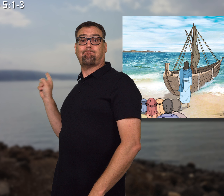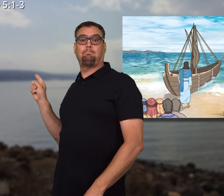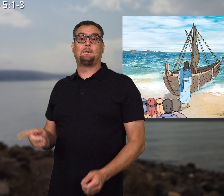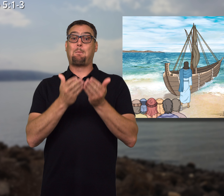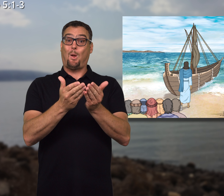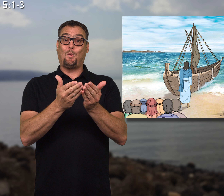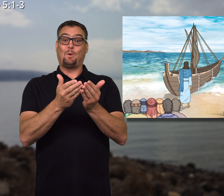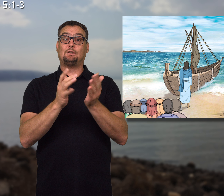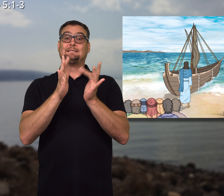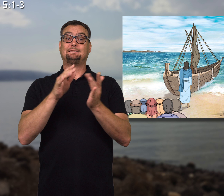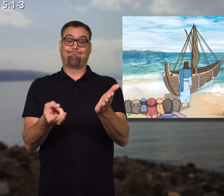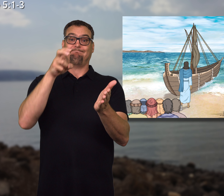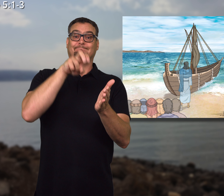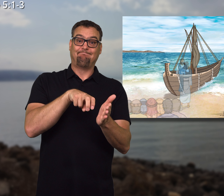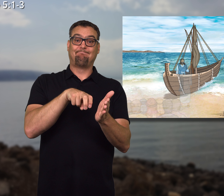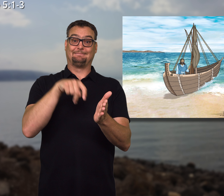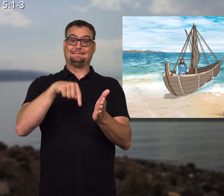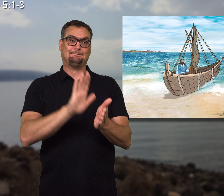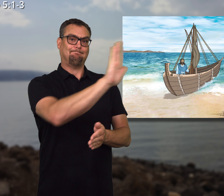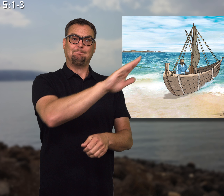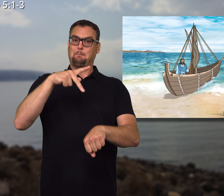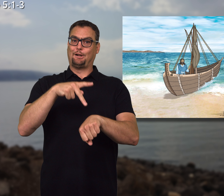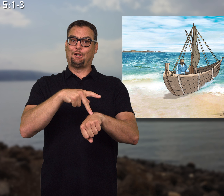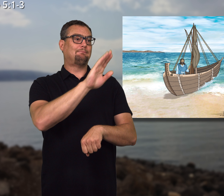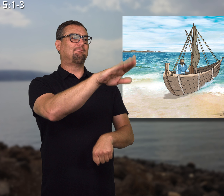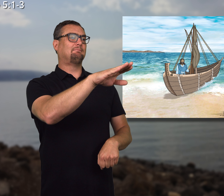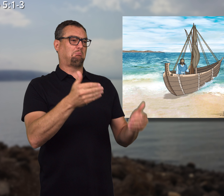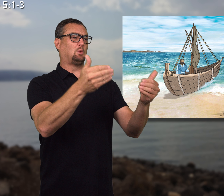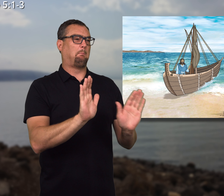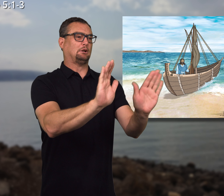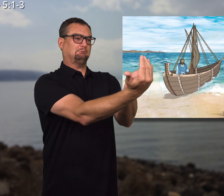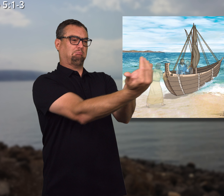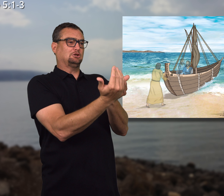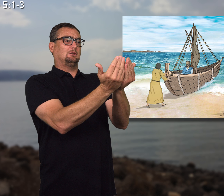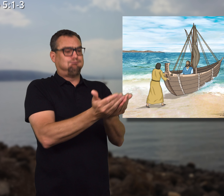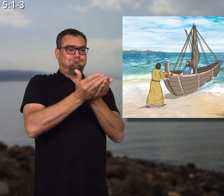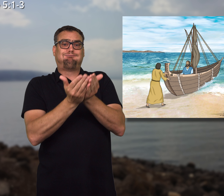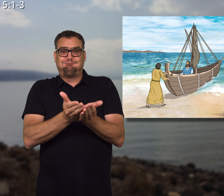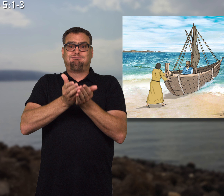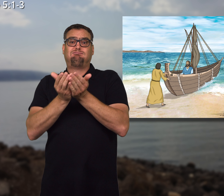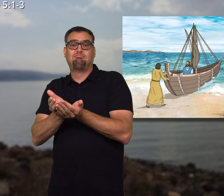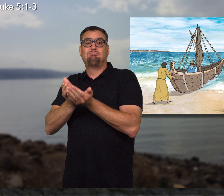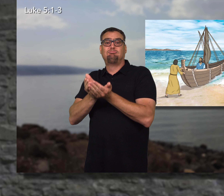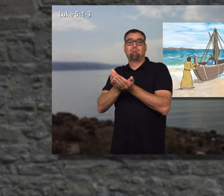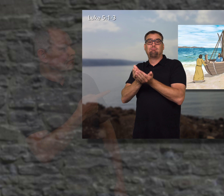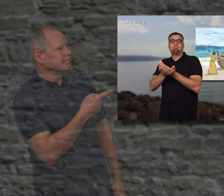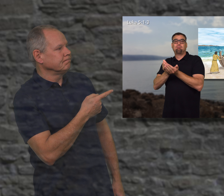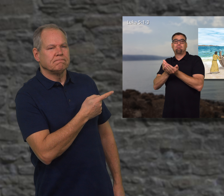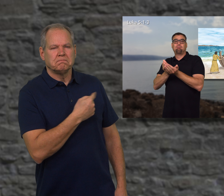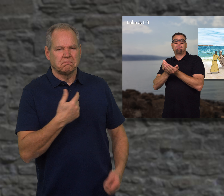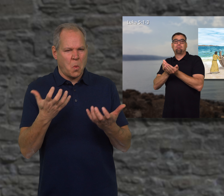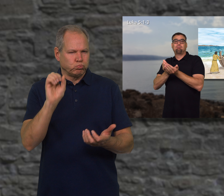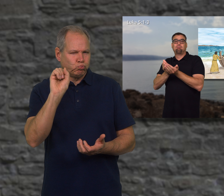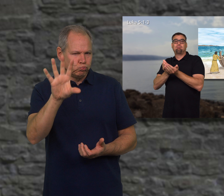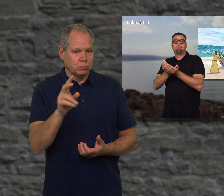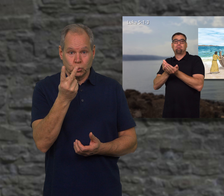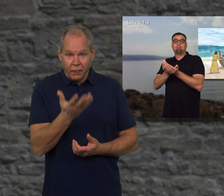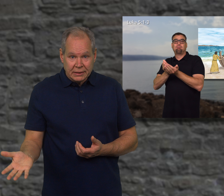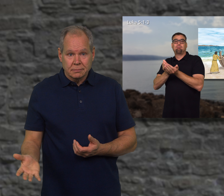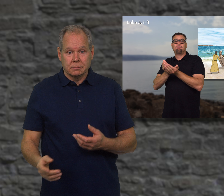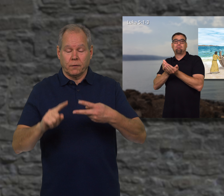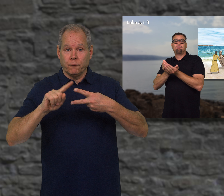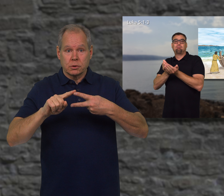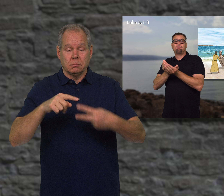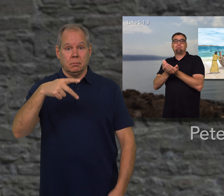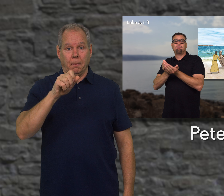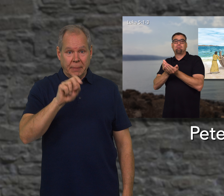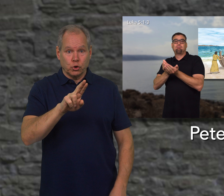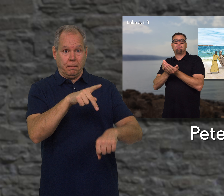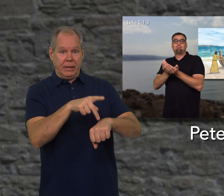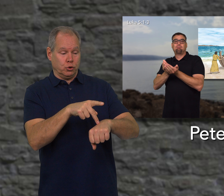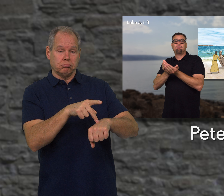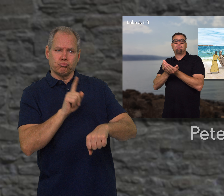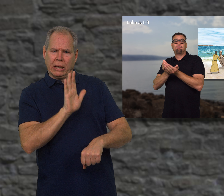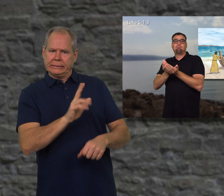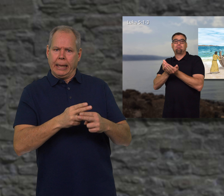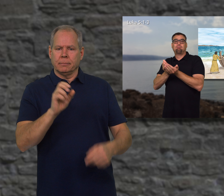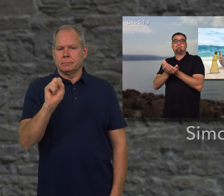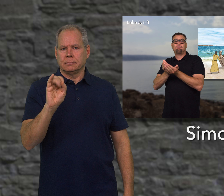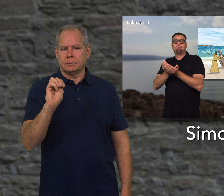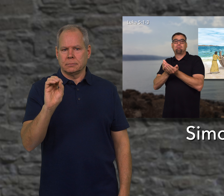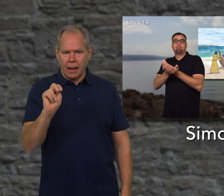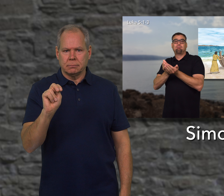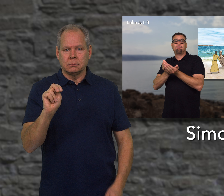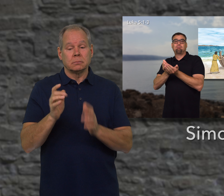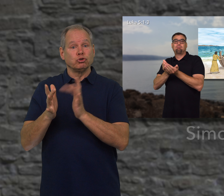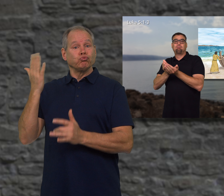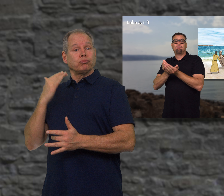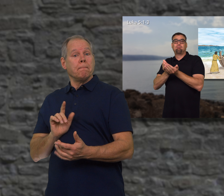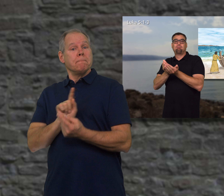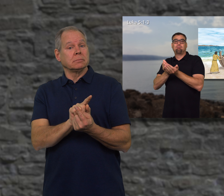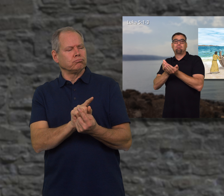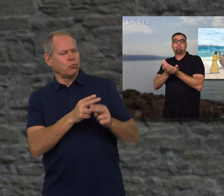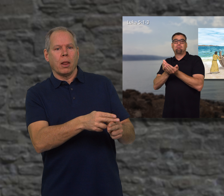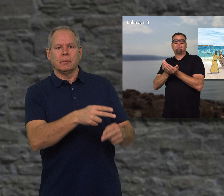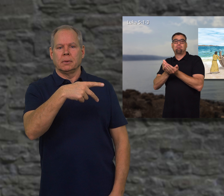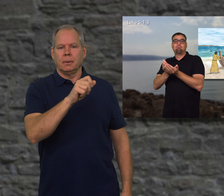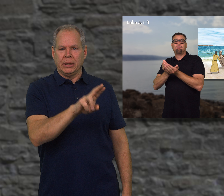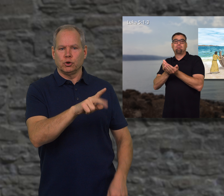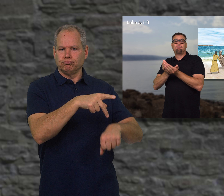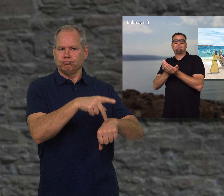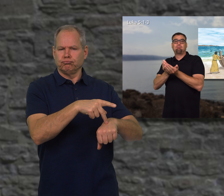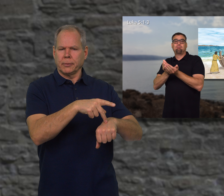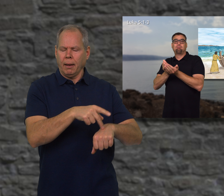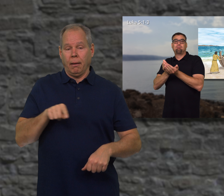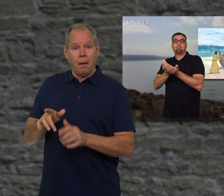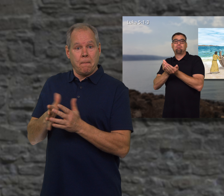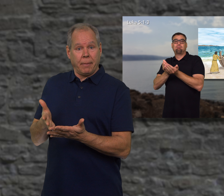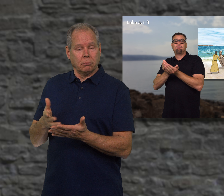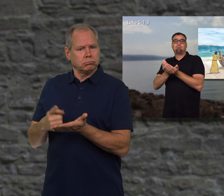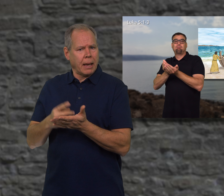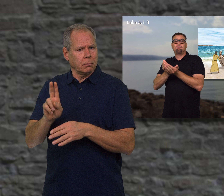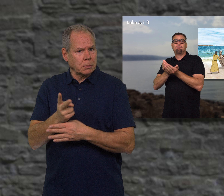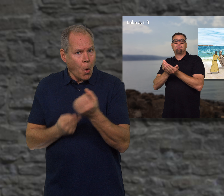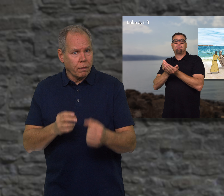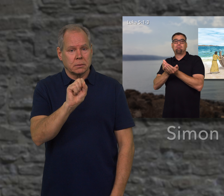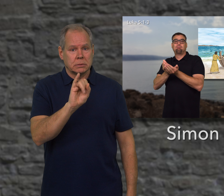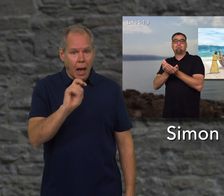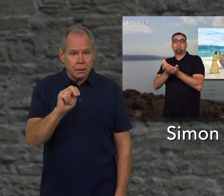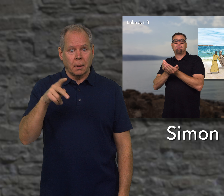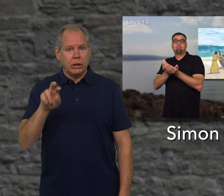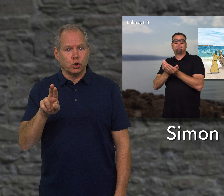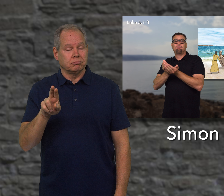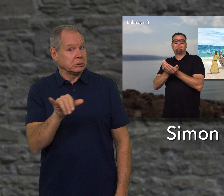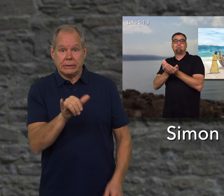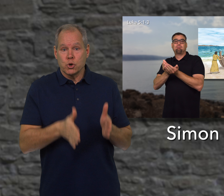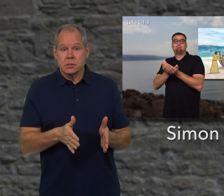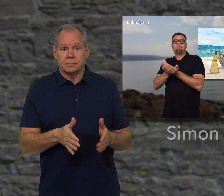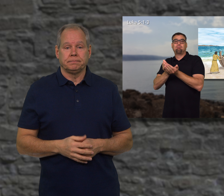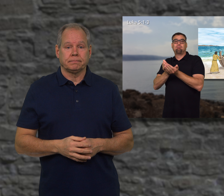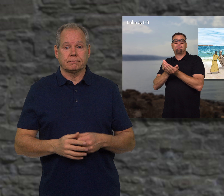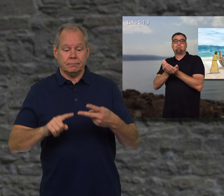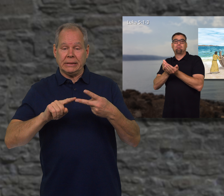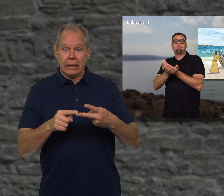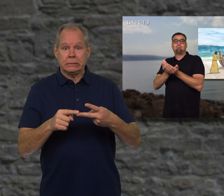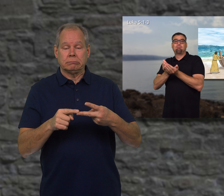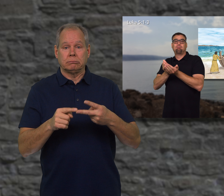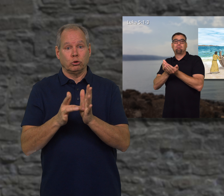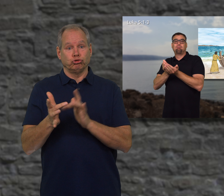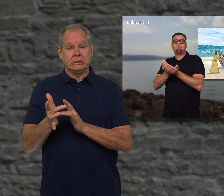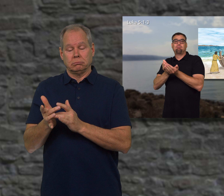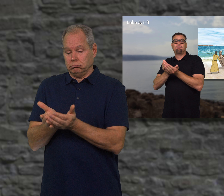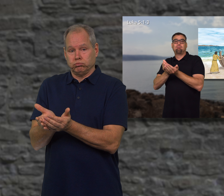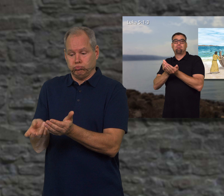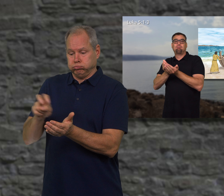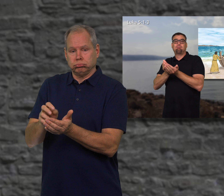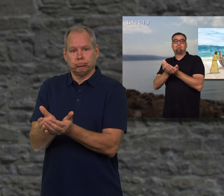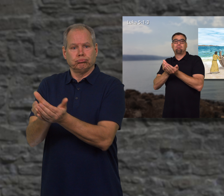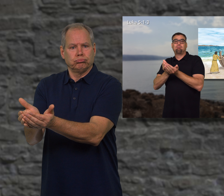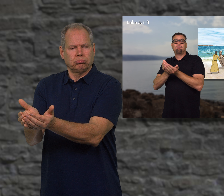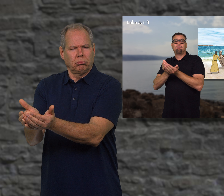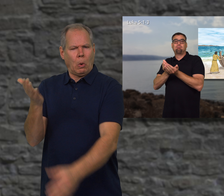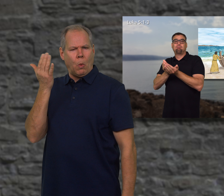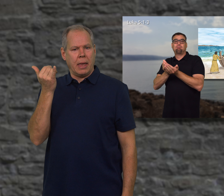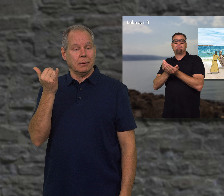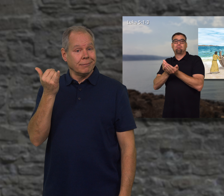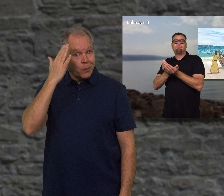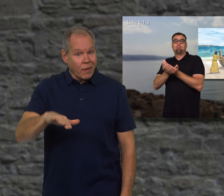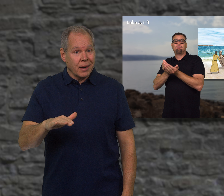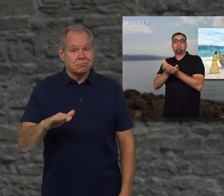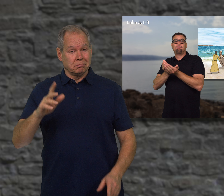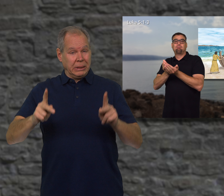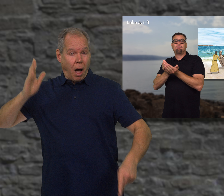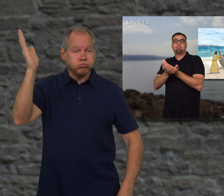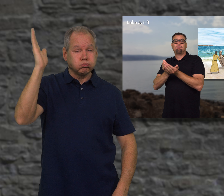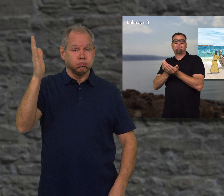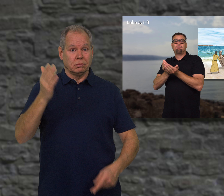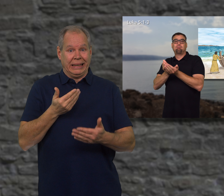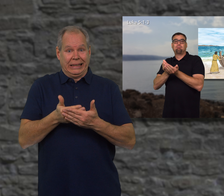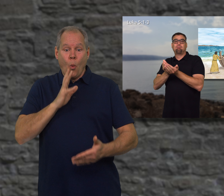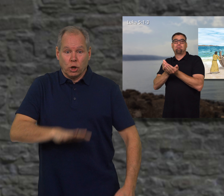Jesus got into the boat belonging to Simon and asked him to put out a little from shore.